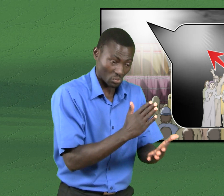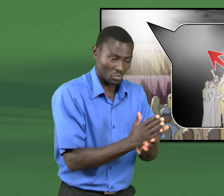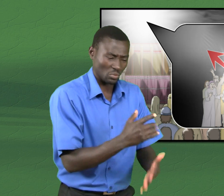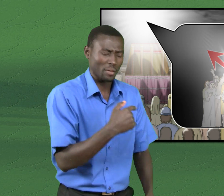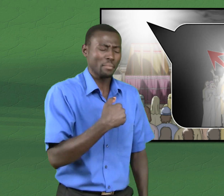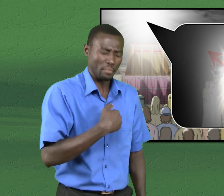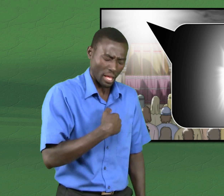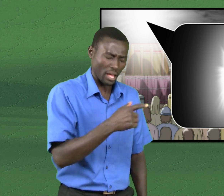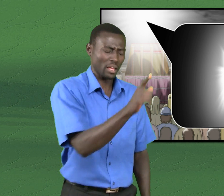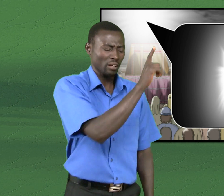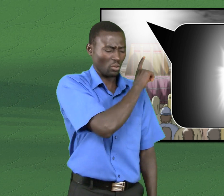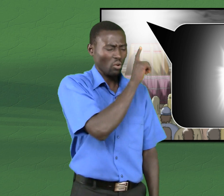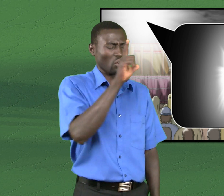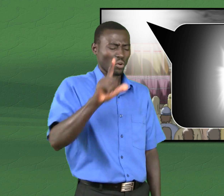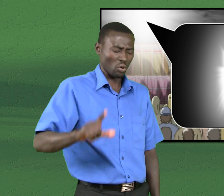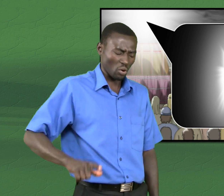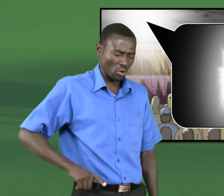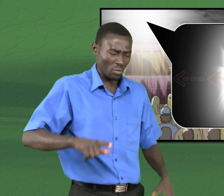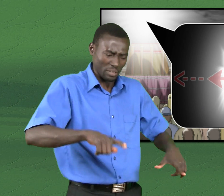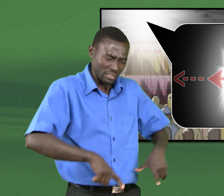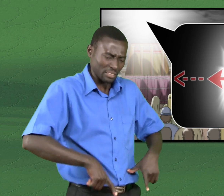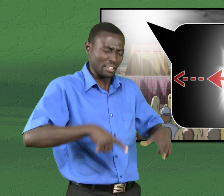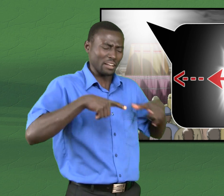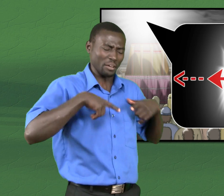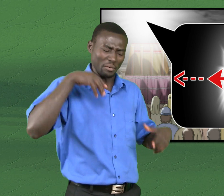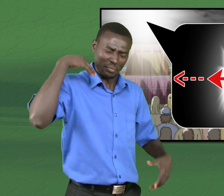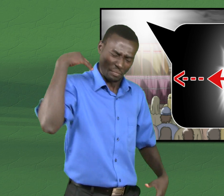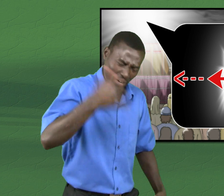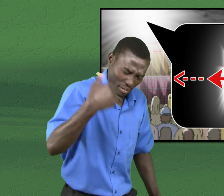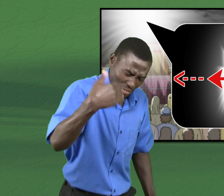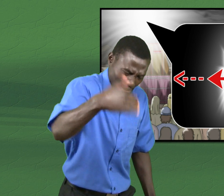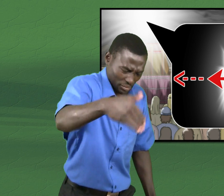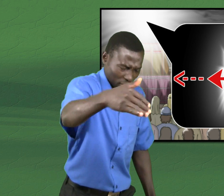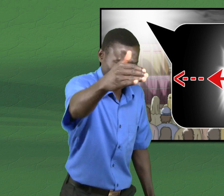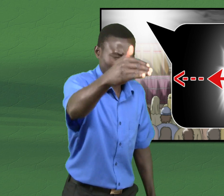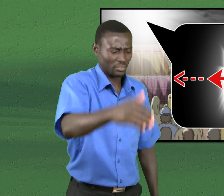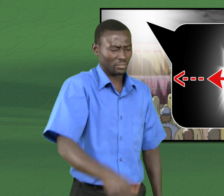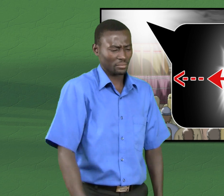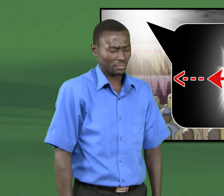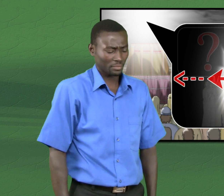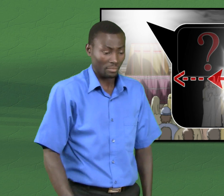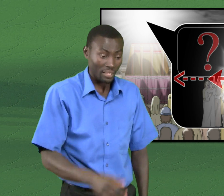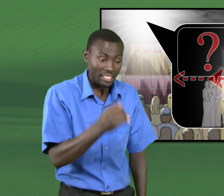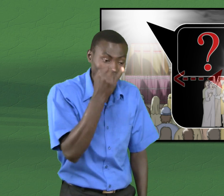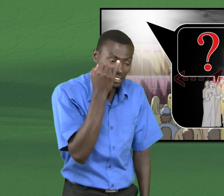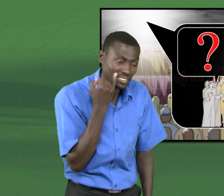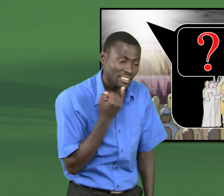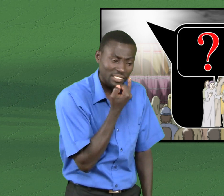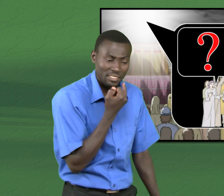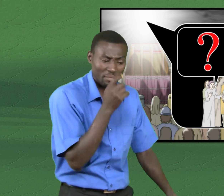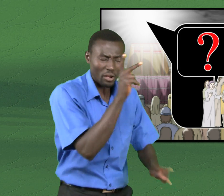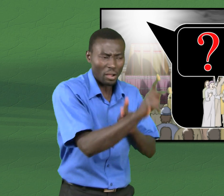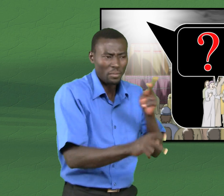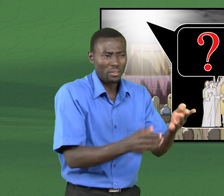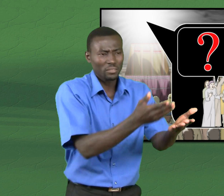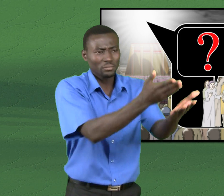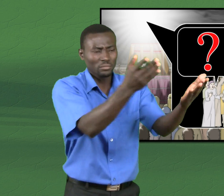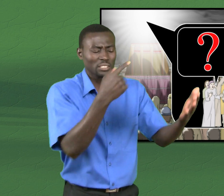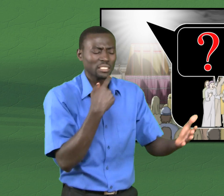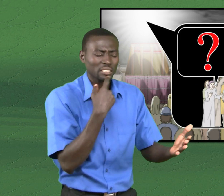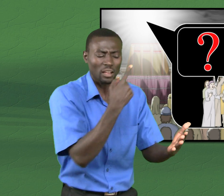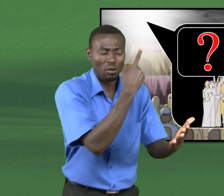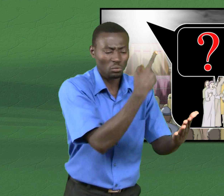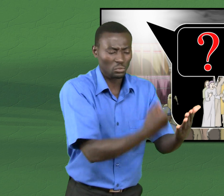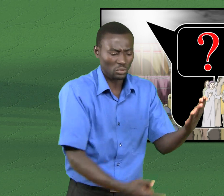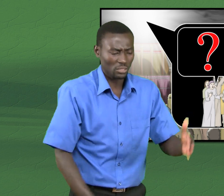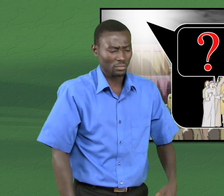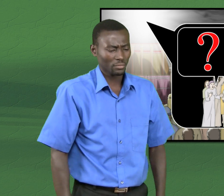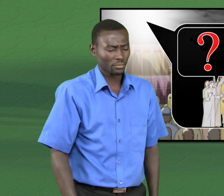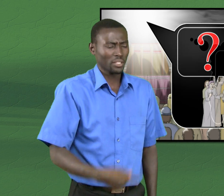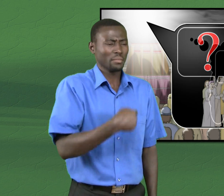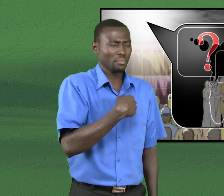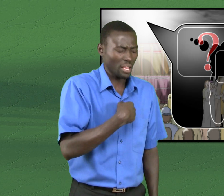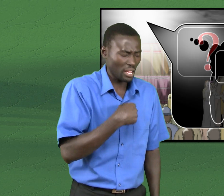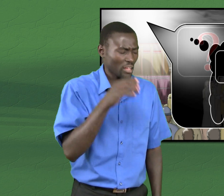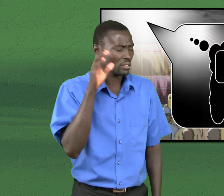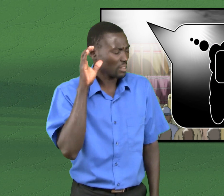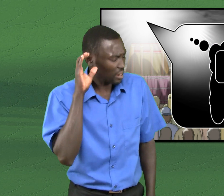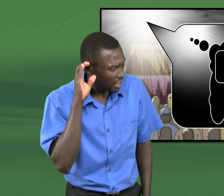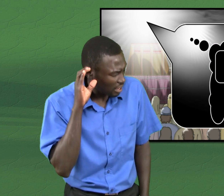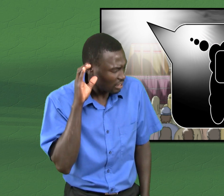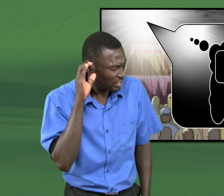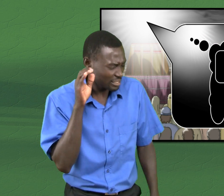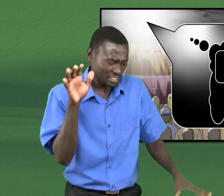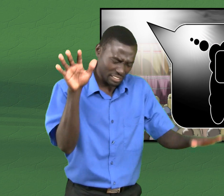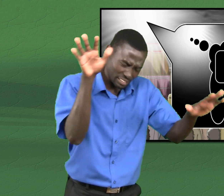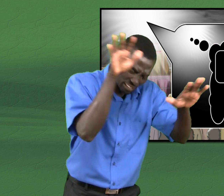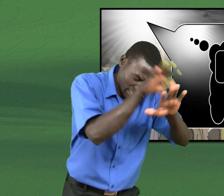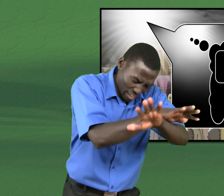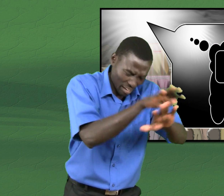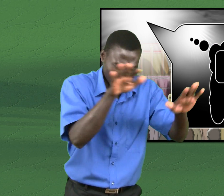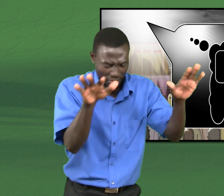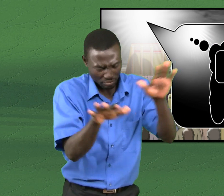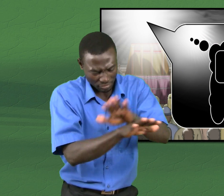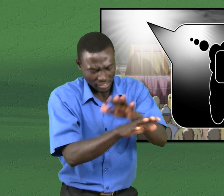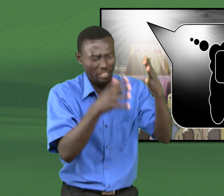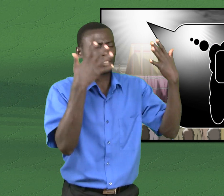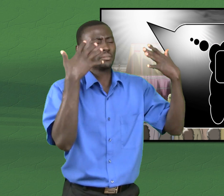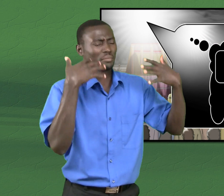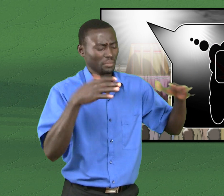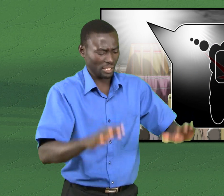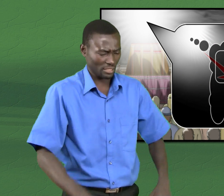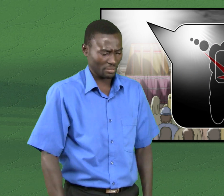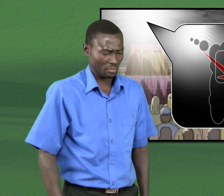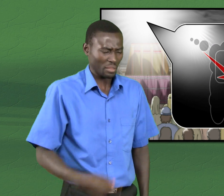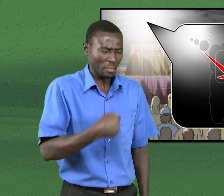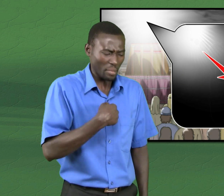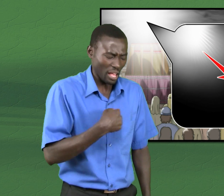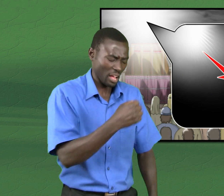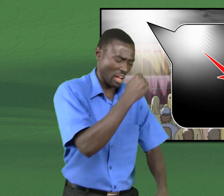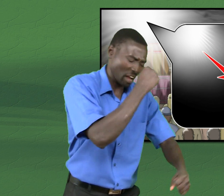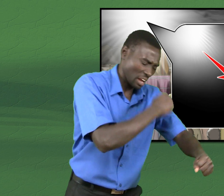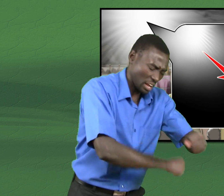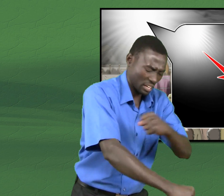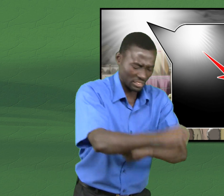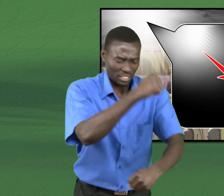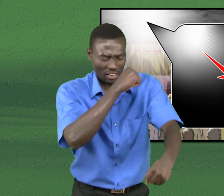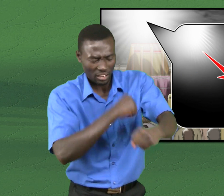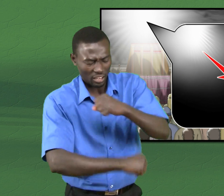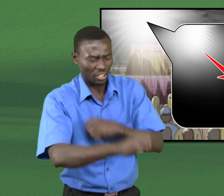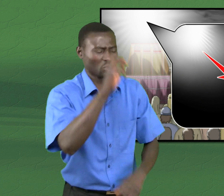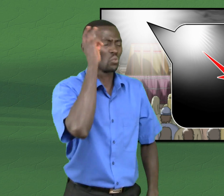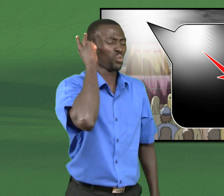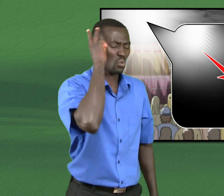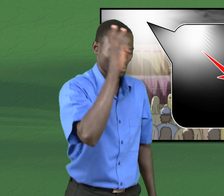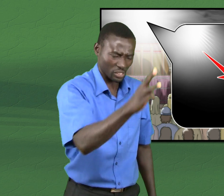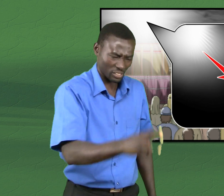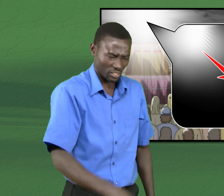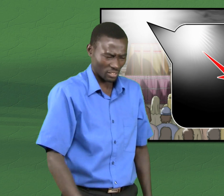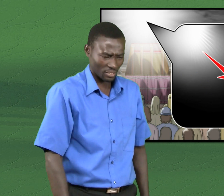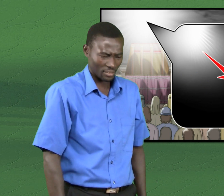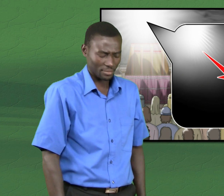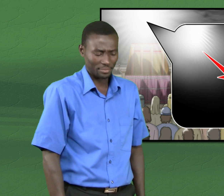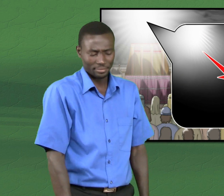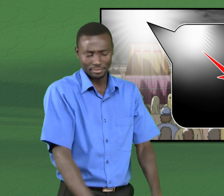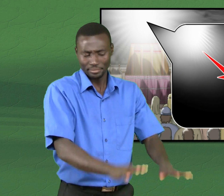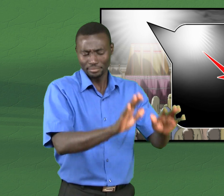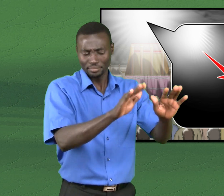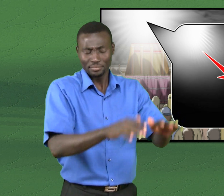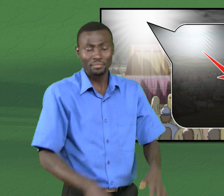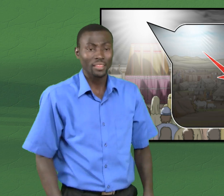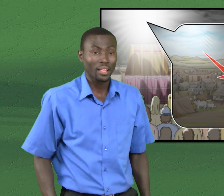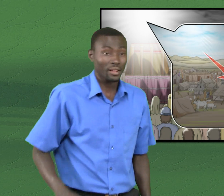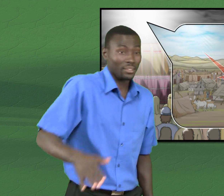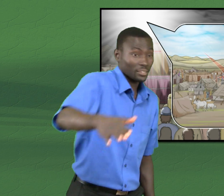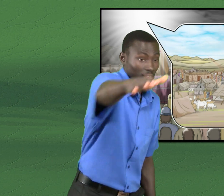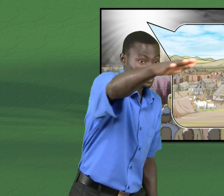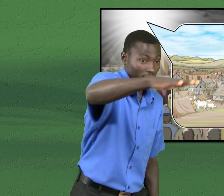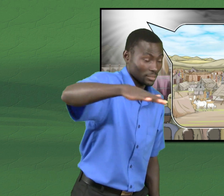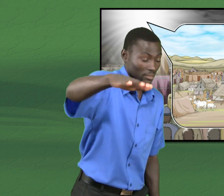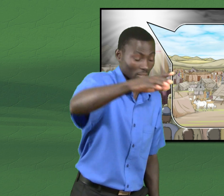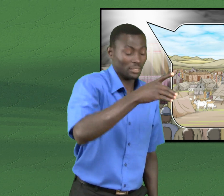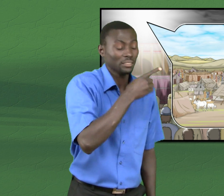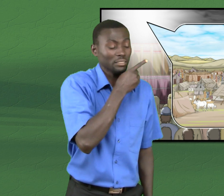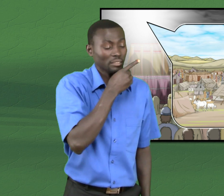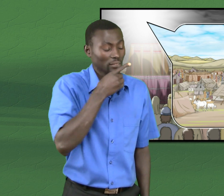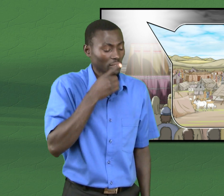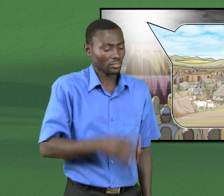So tell them: As surely as I live, declares the LORD, I will do to you exactly as I heard you say.